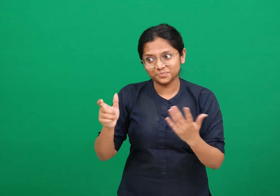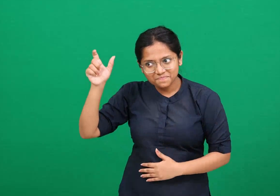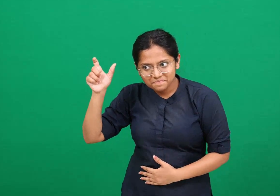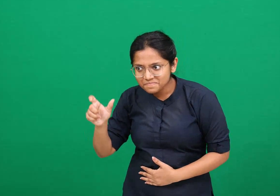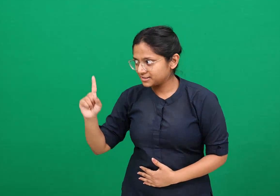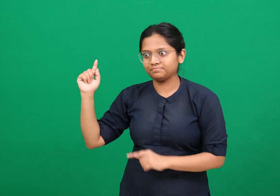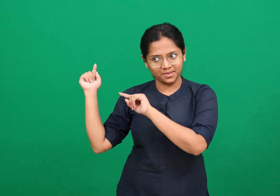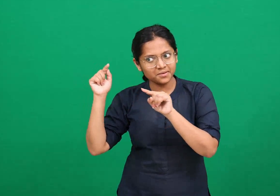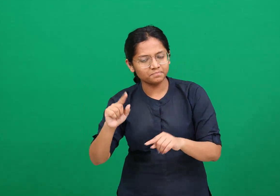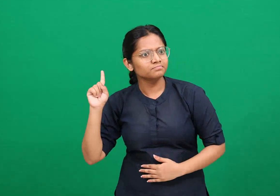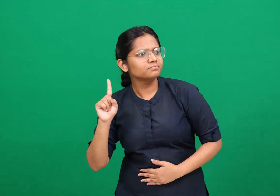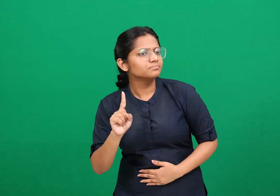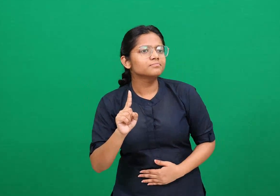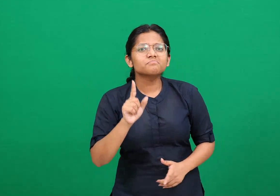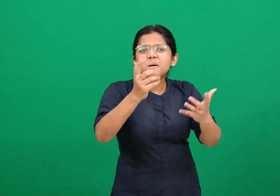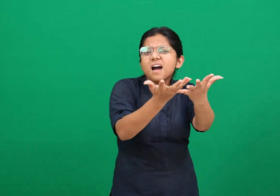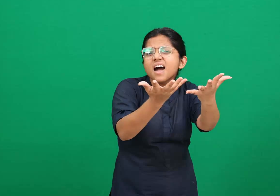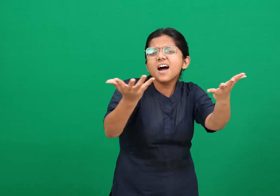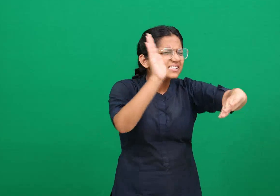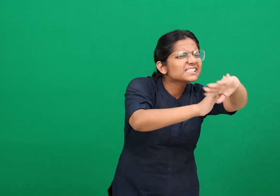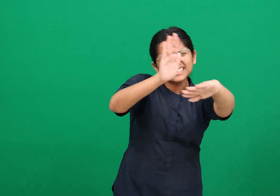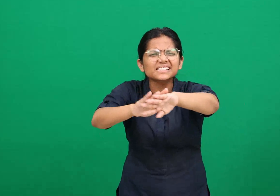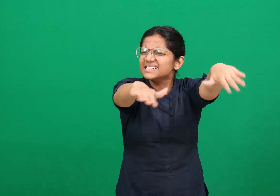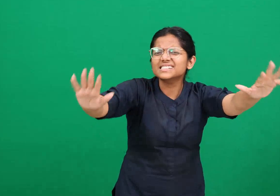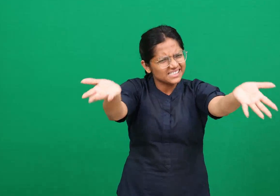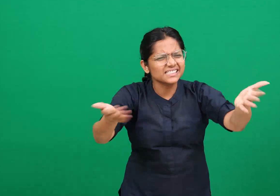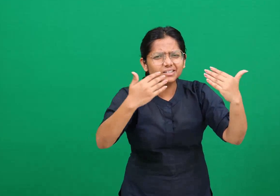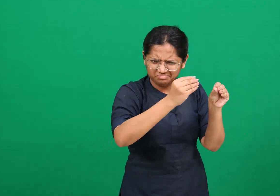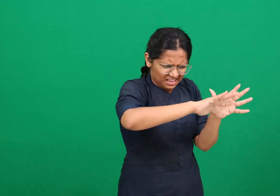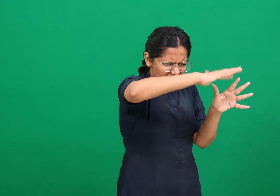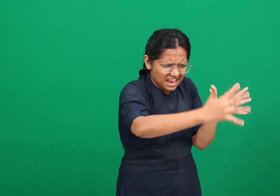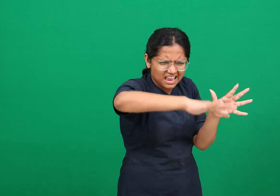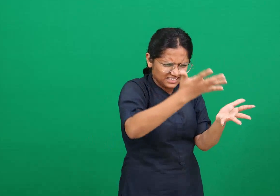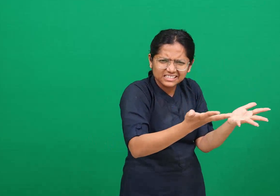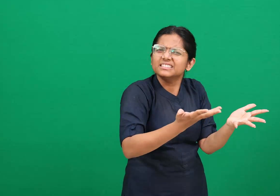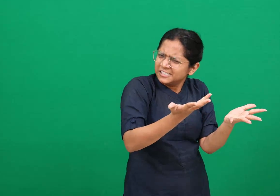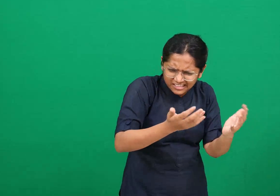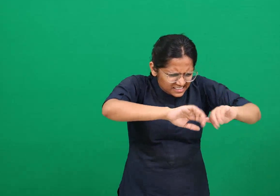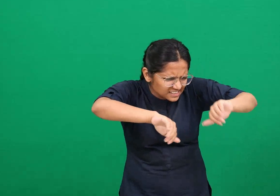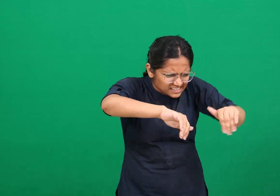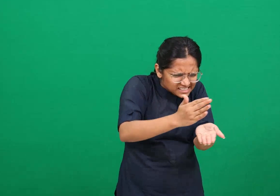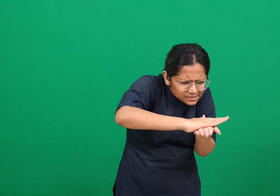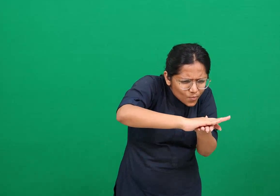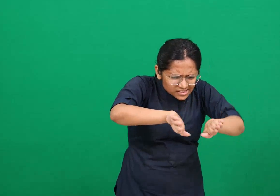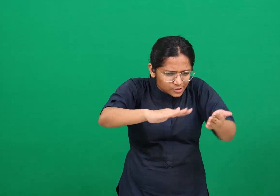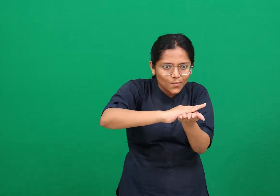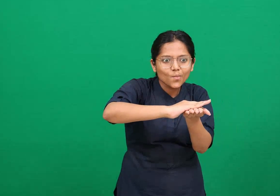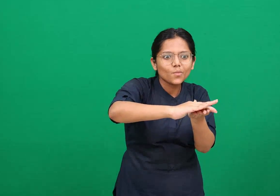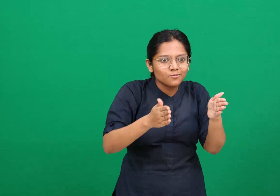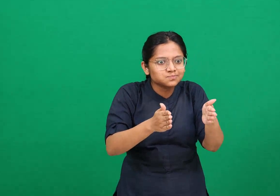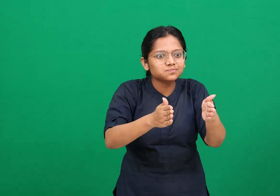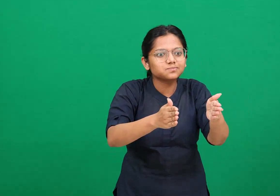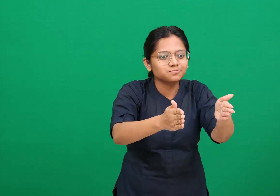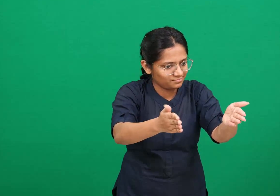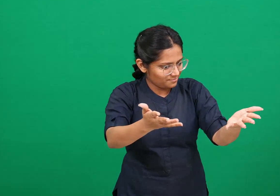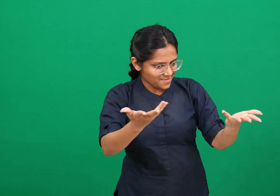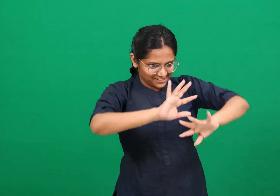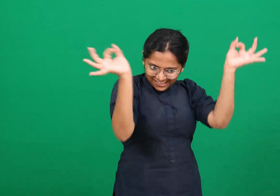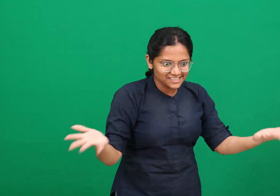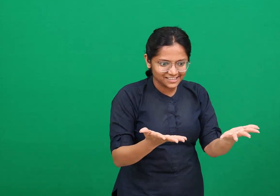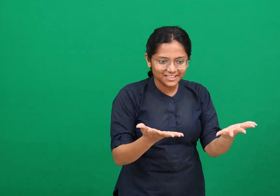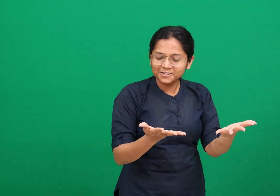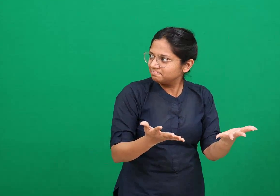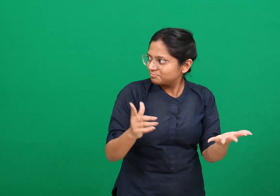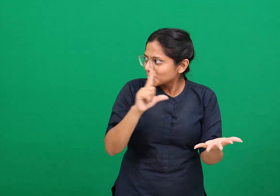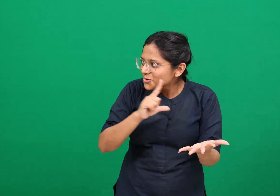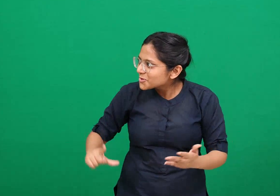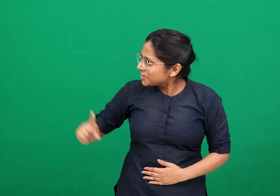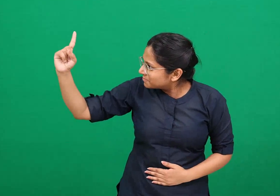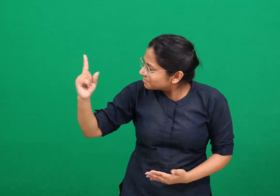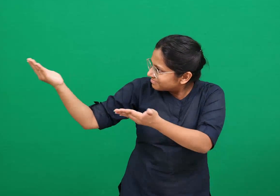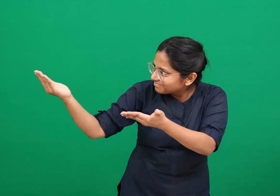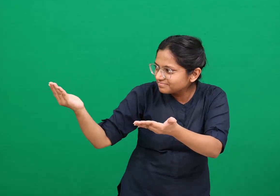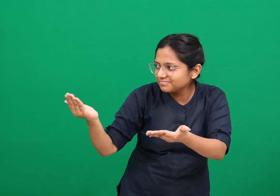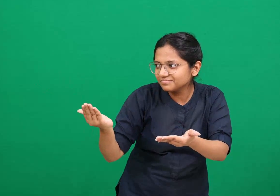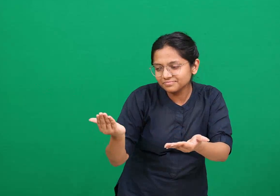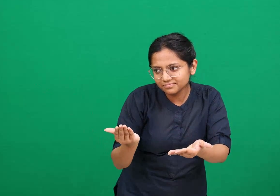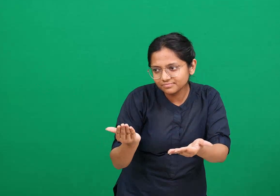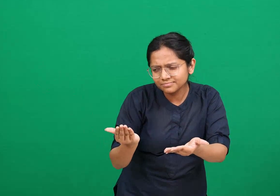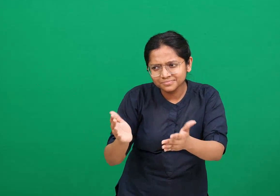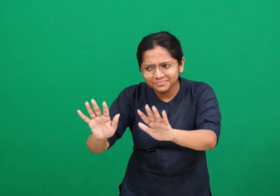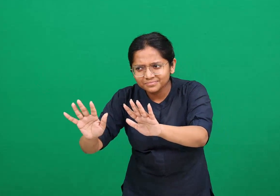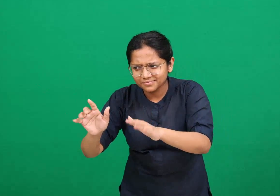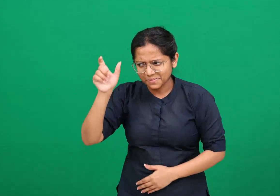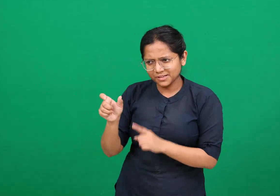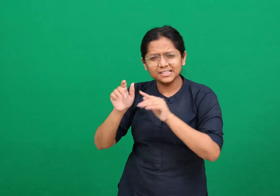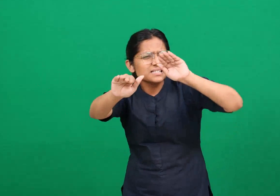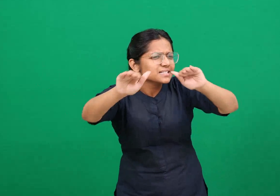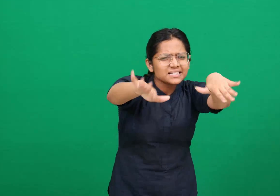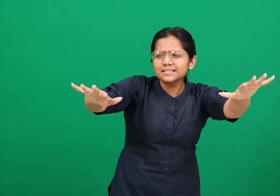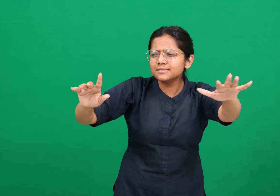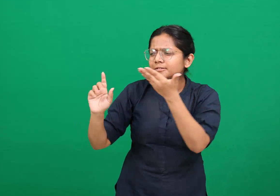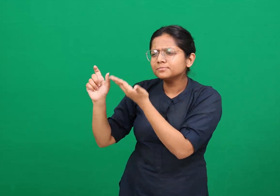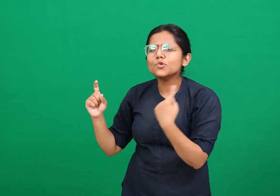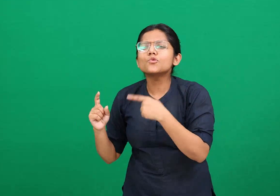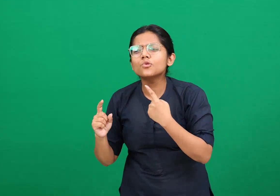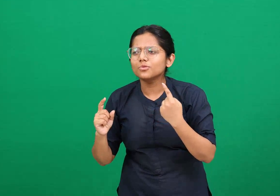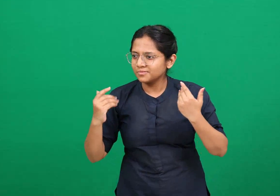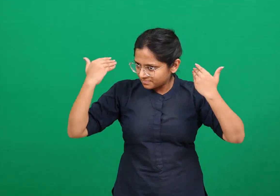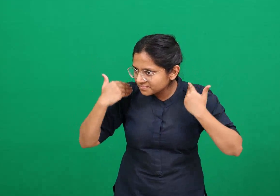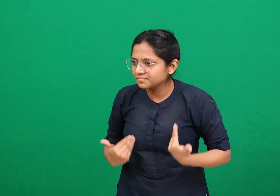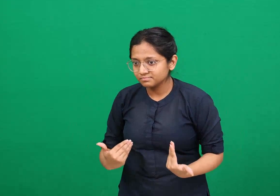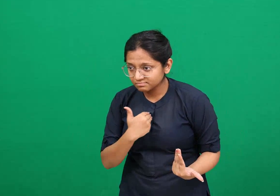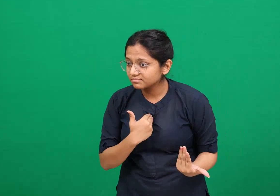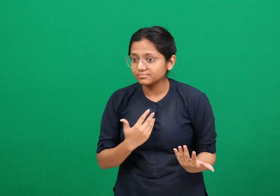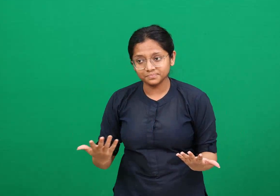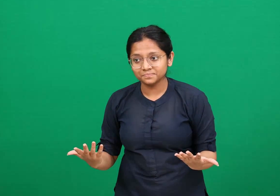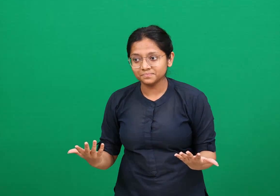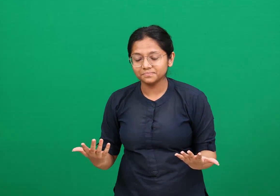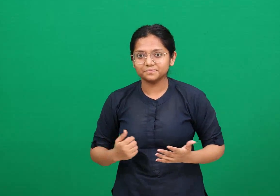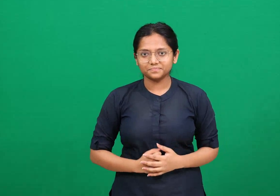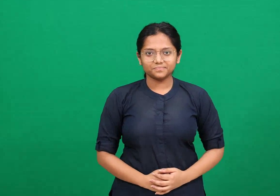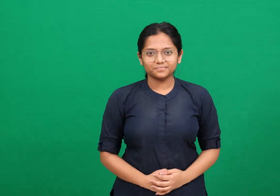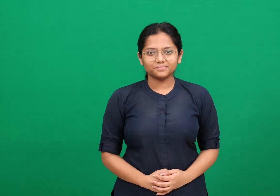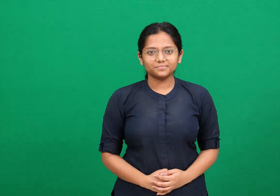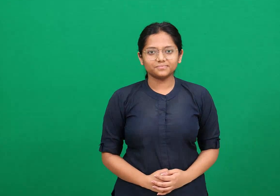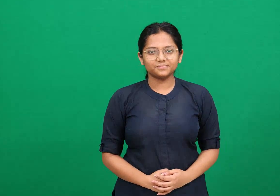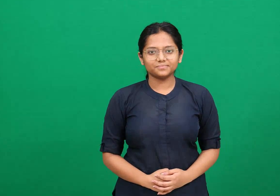John replied in the words of Isaiah the prophet: "I am a voice of one calling in the wilderness, ' Make straight the way for the Lord.'"